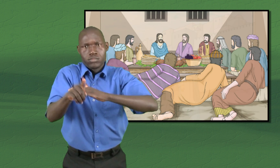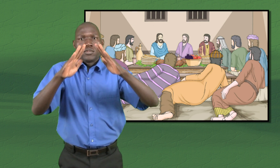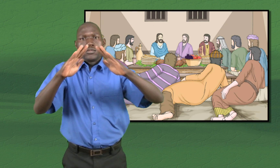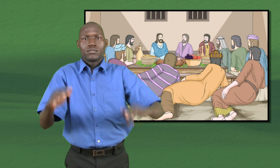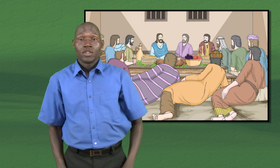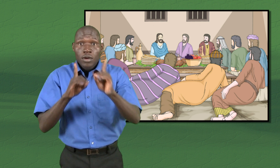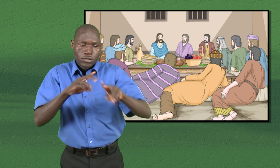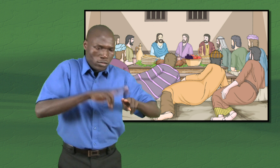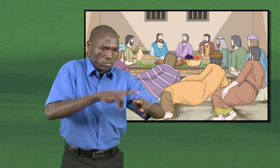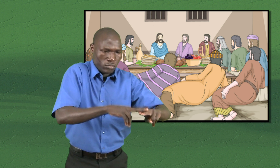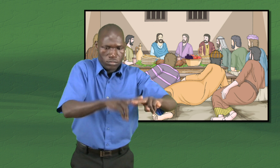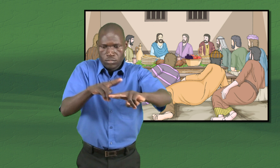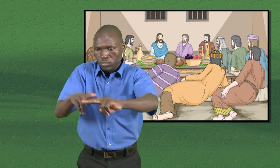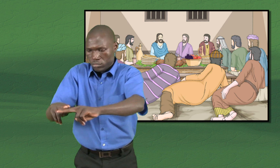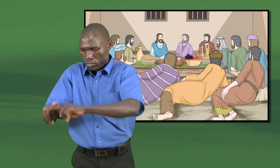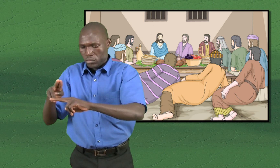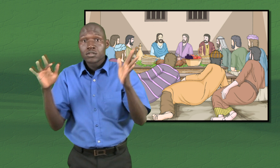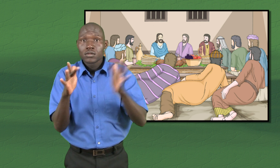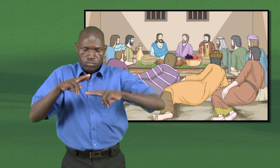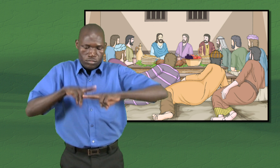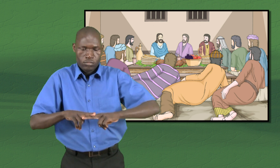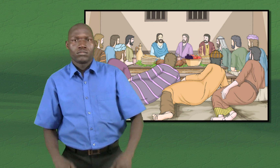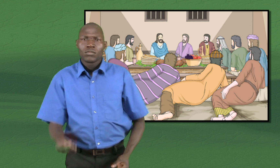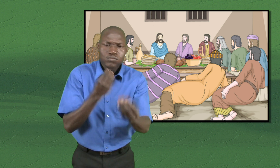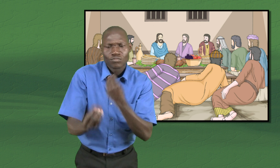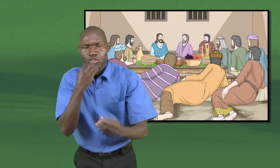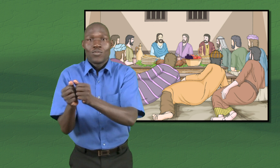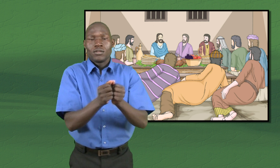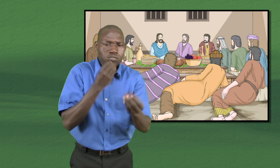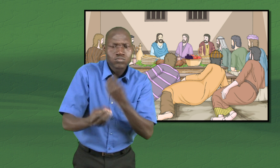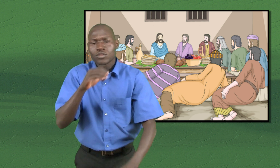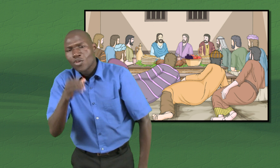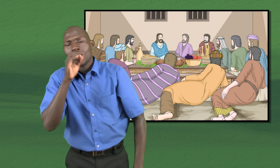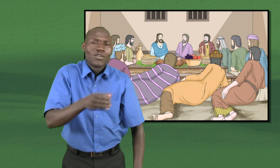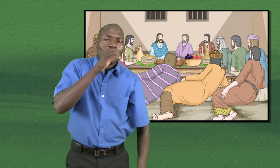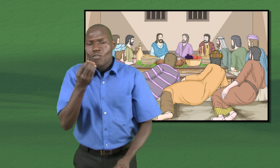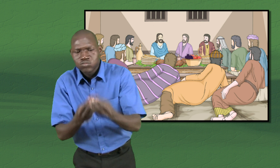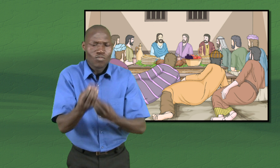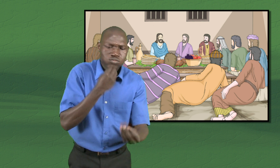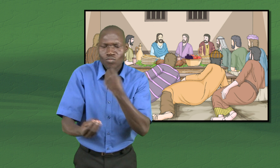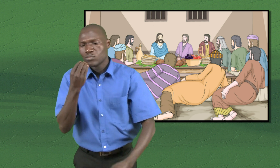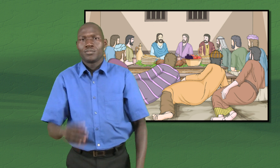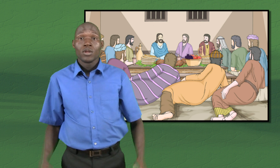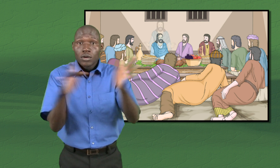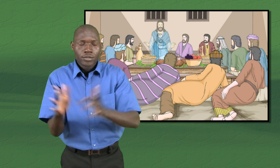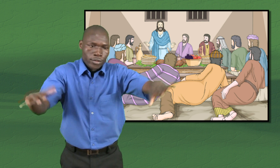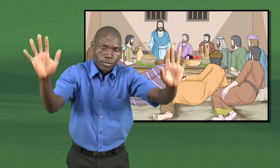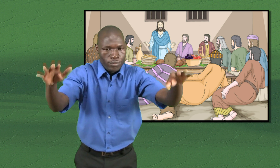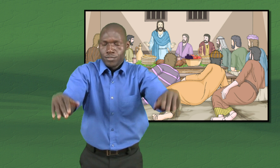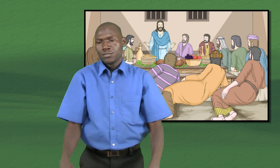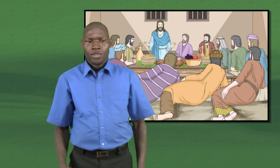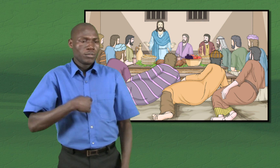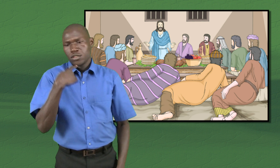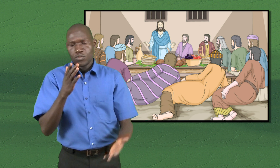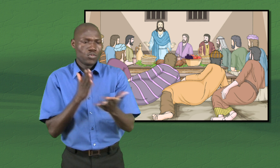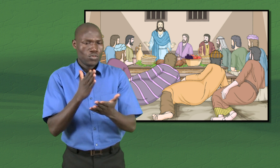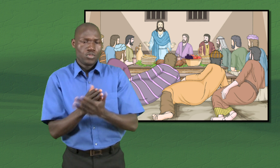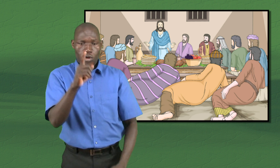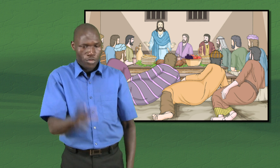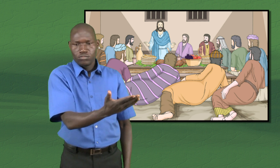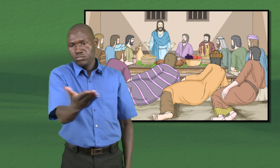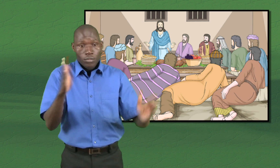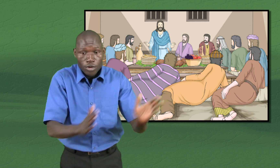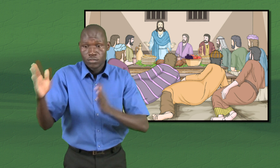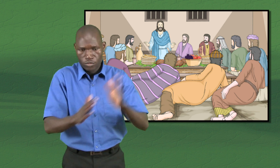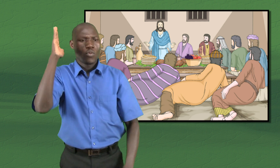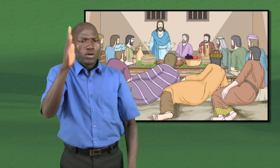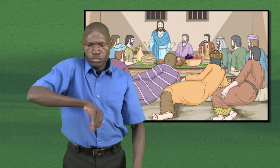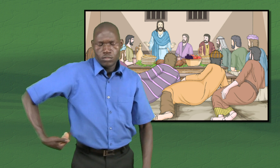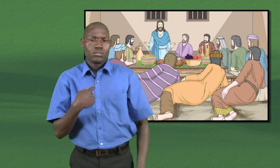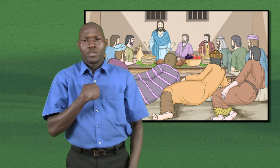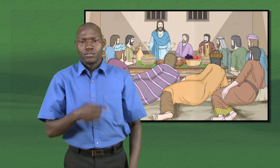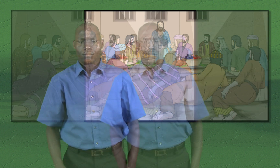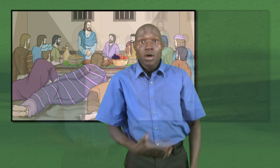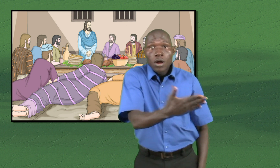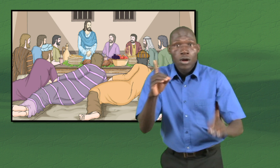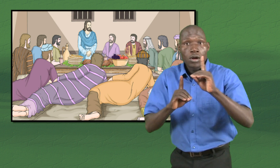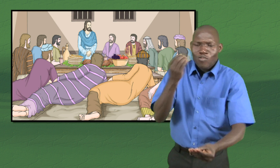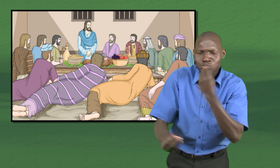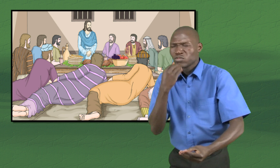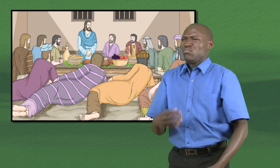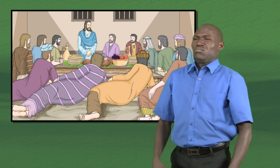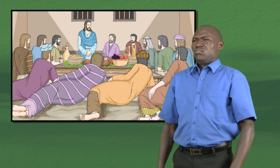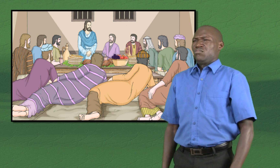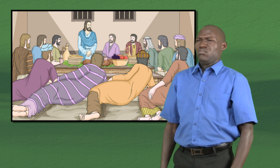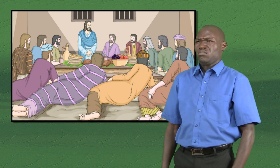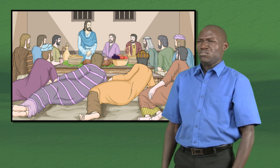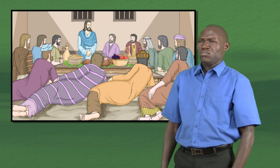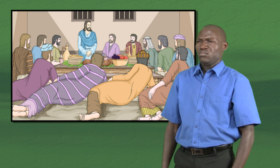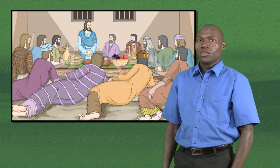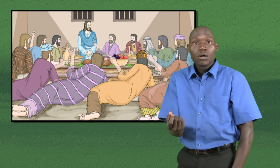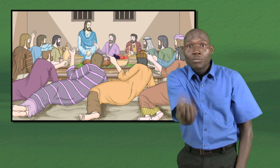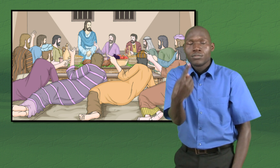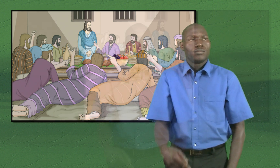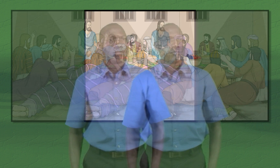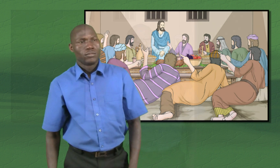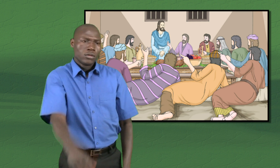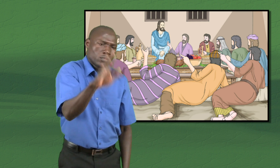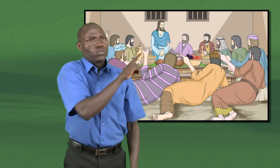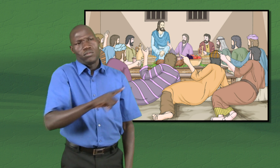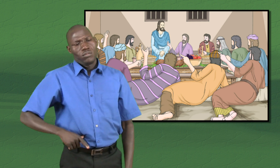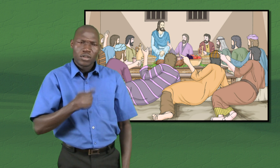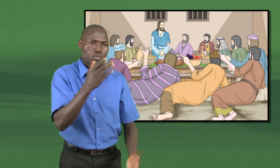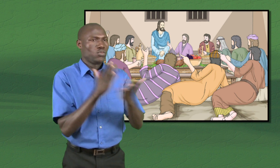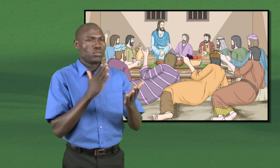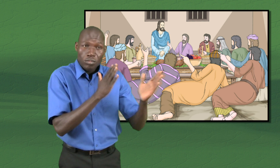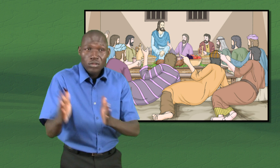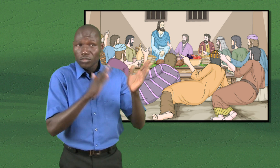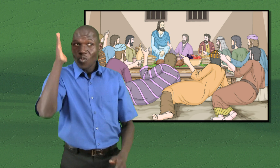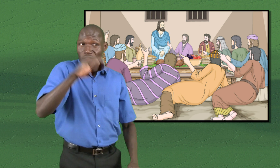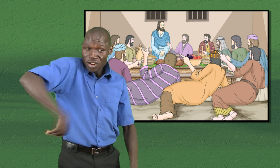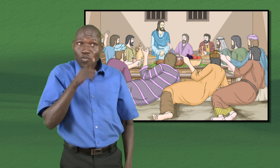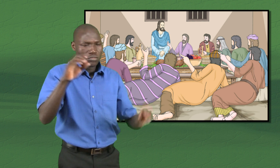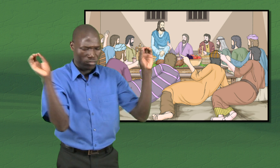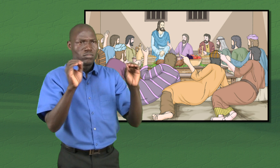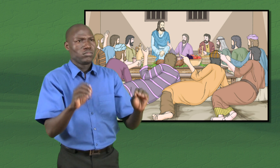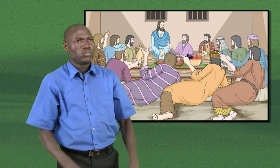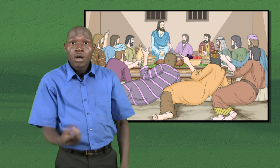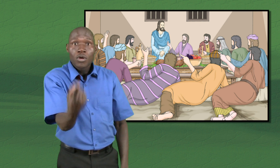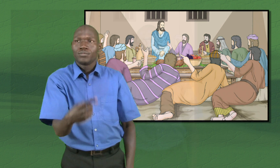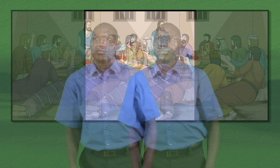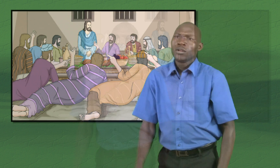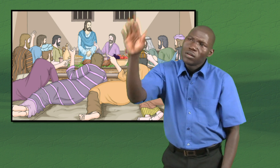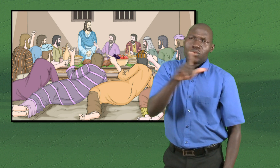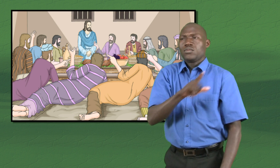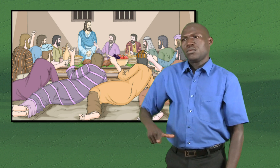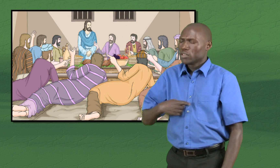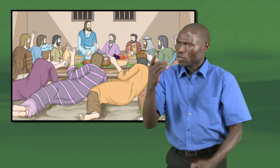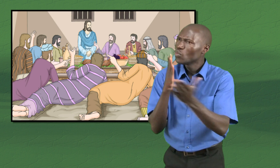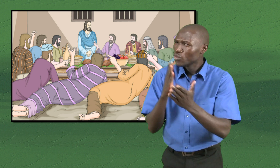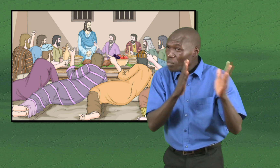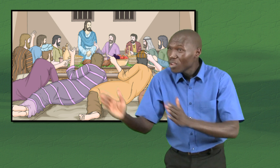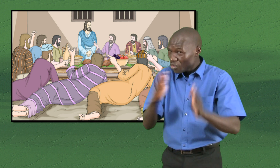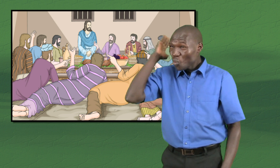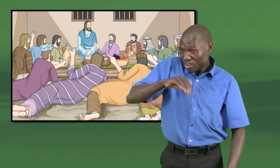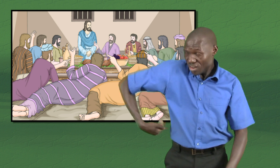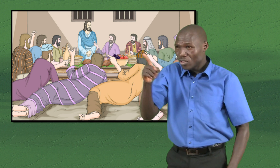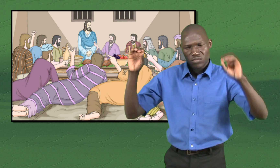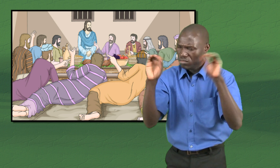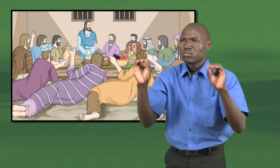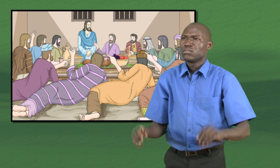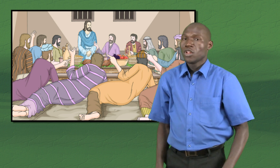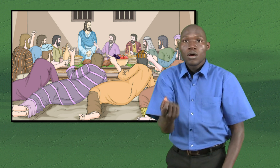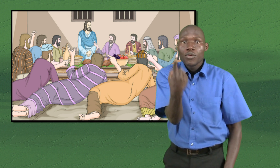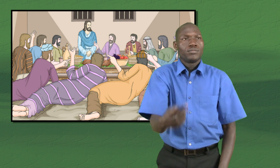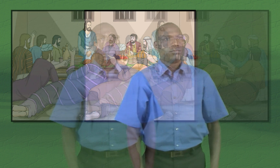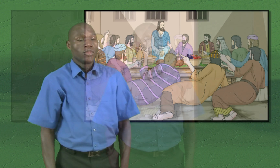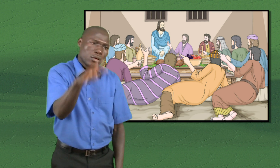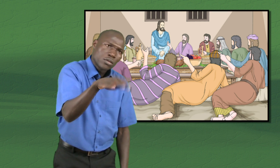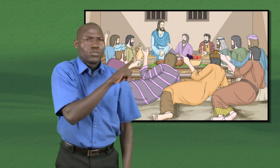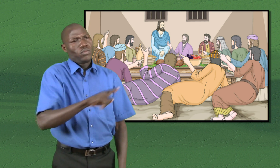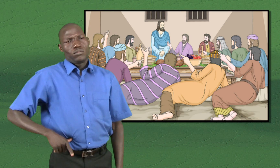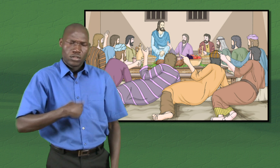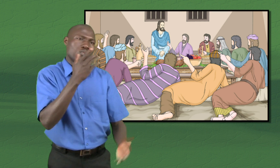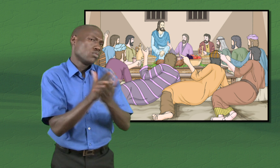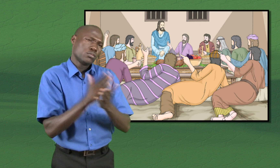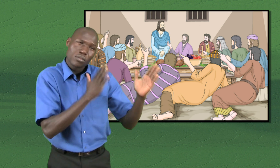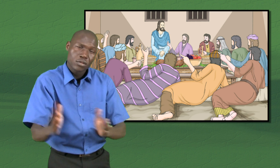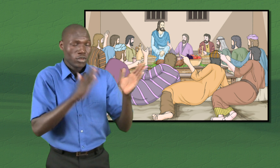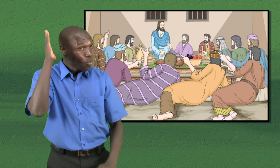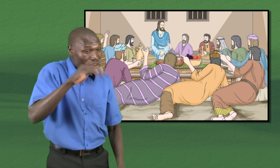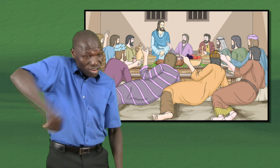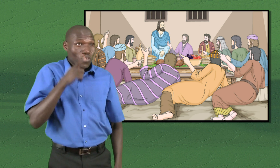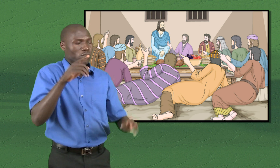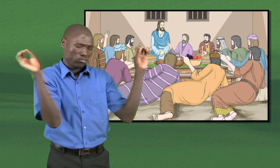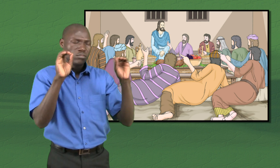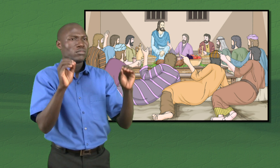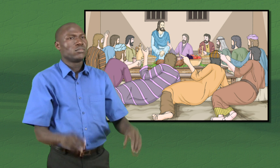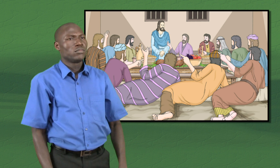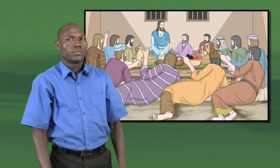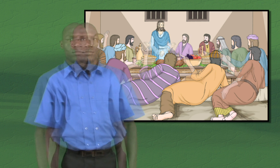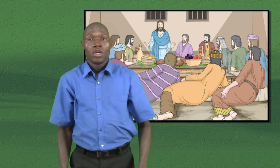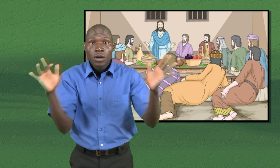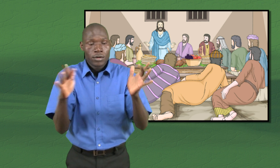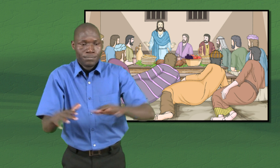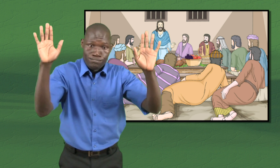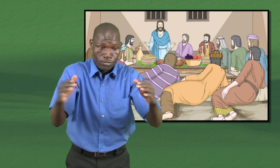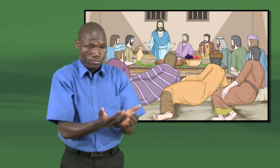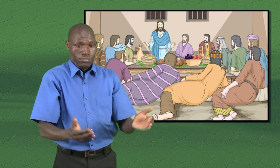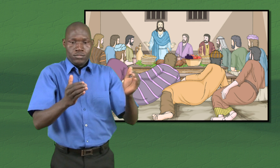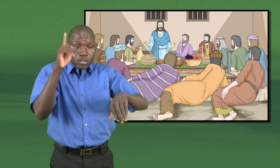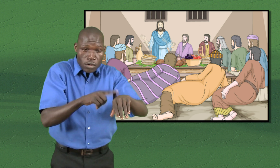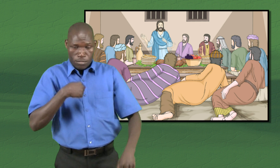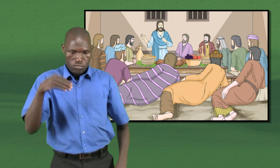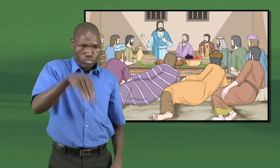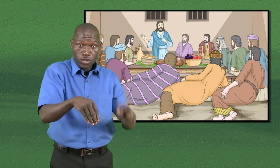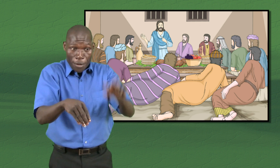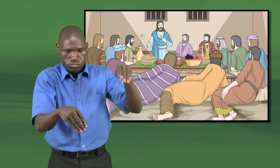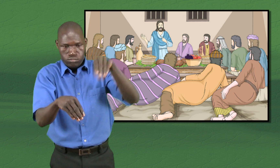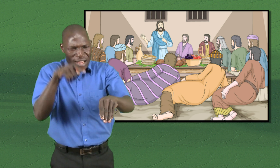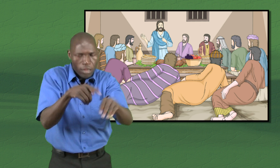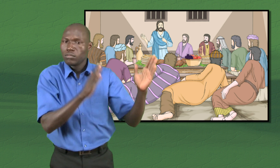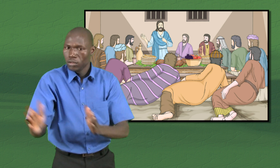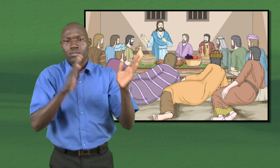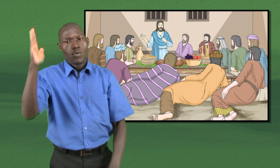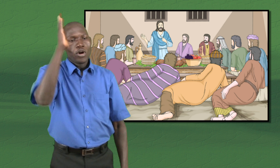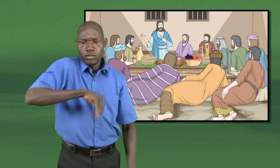The Son of Man will go just as it is written about Him, but woe to that man by whom He is betrayed.